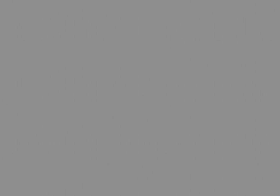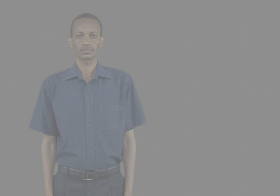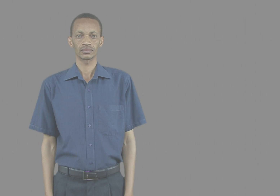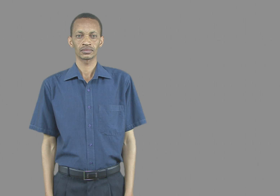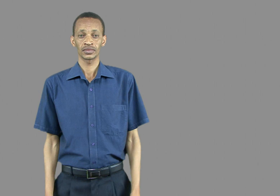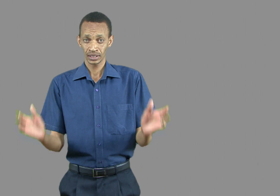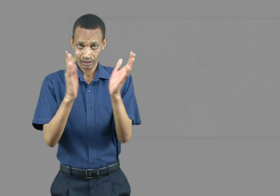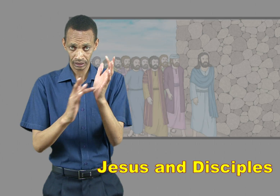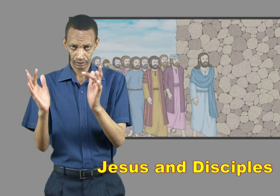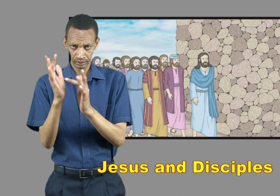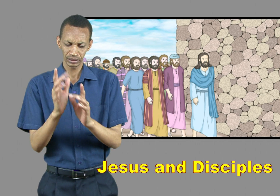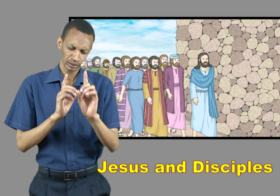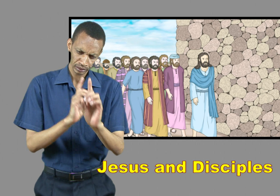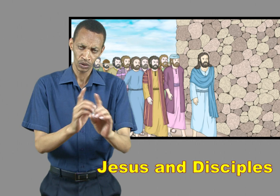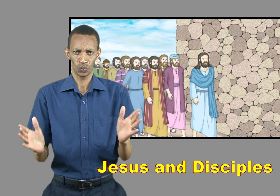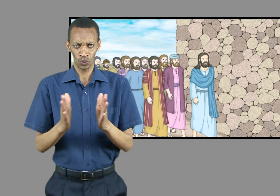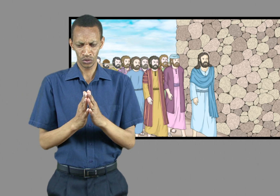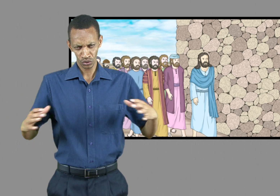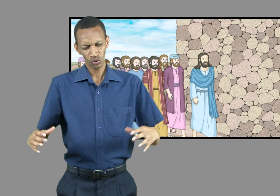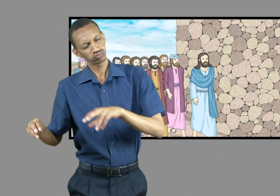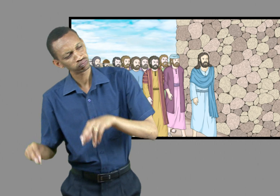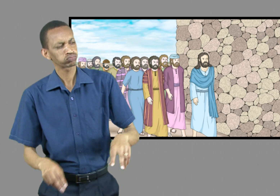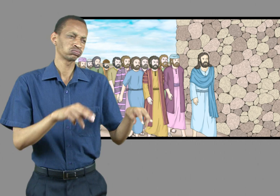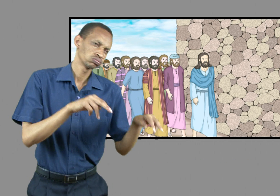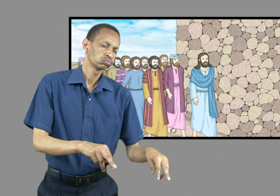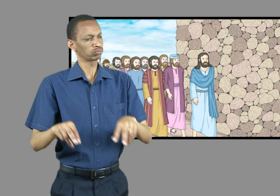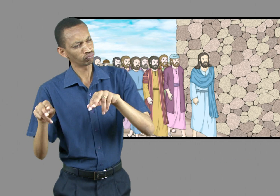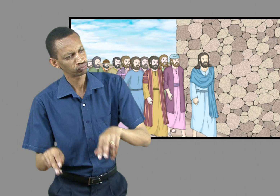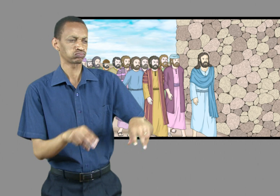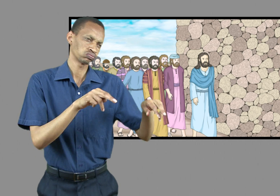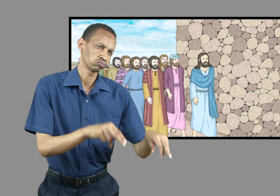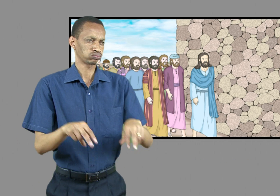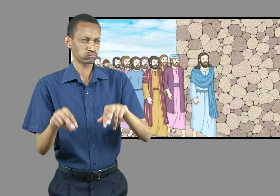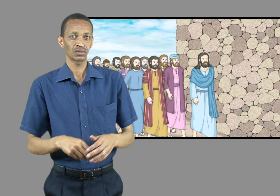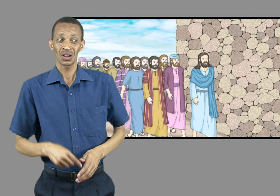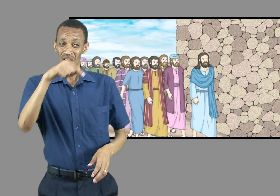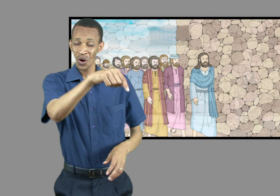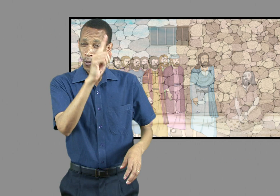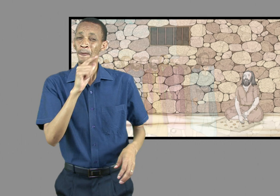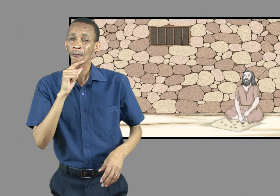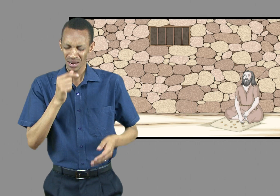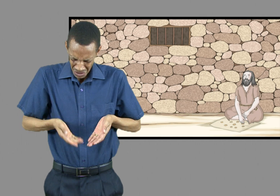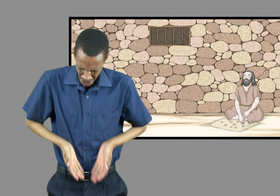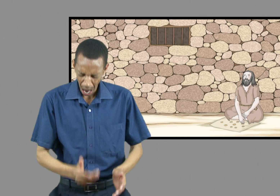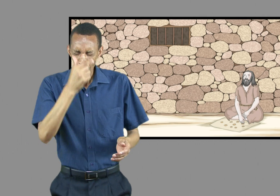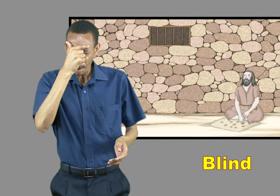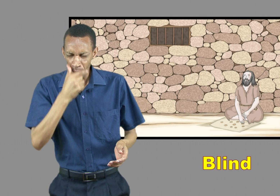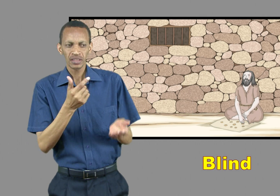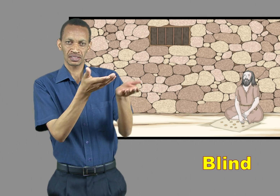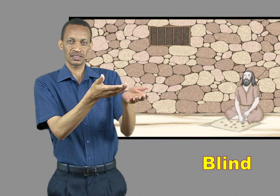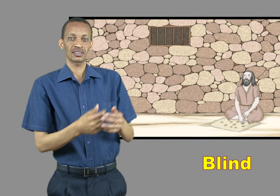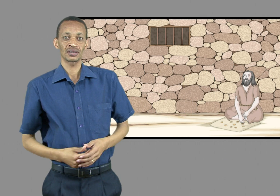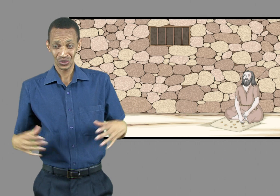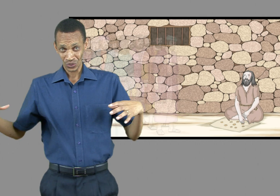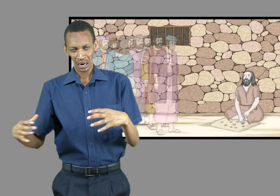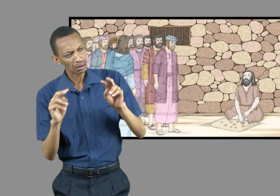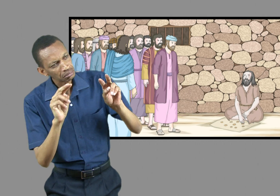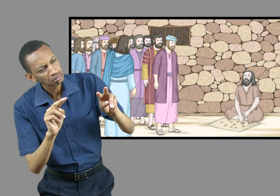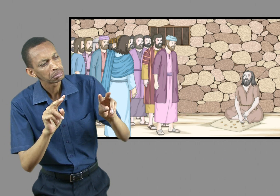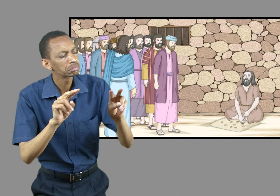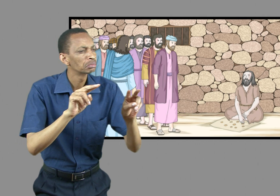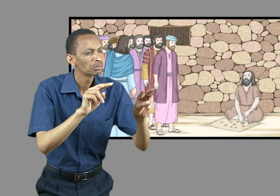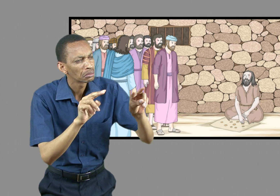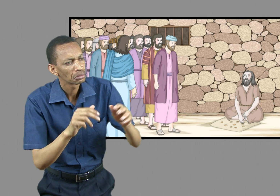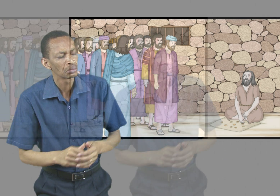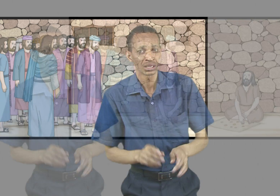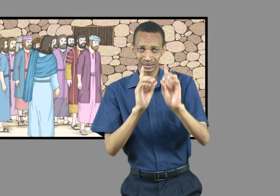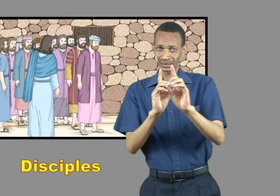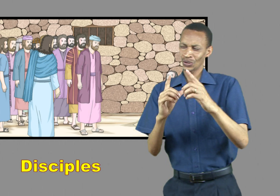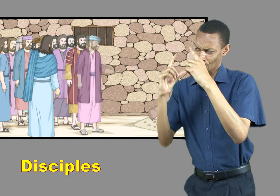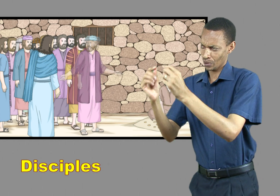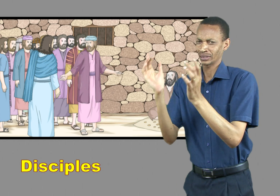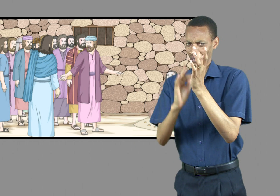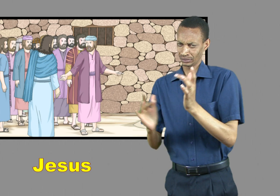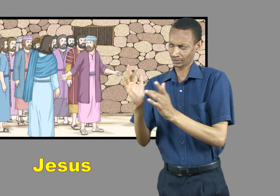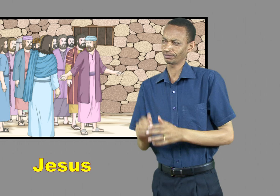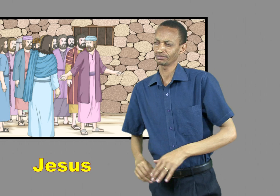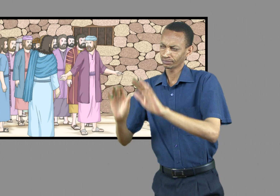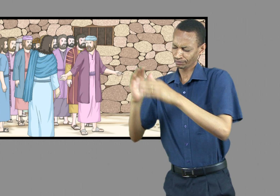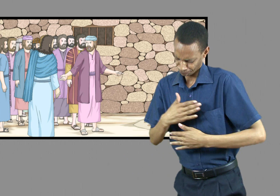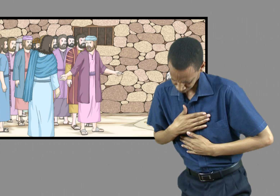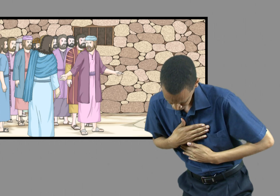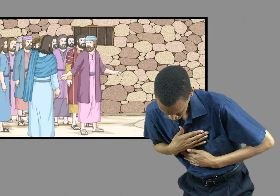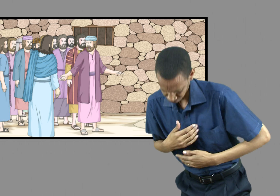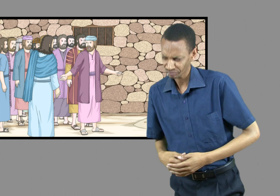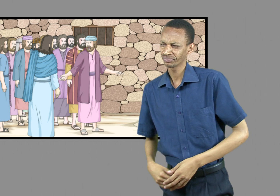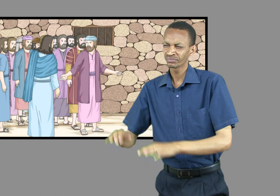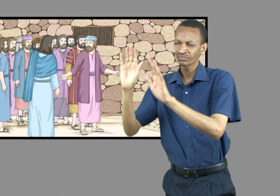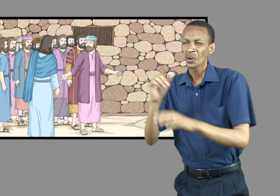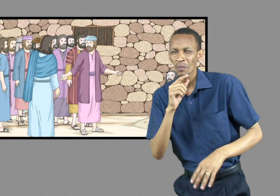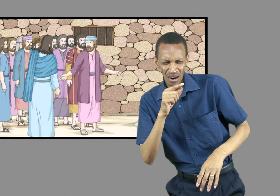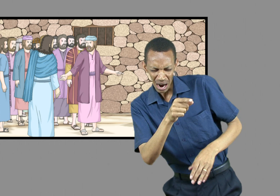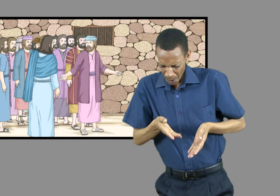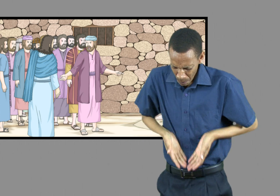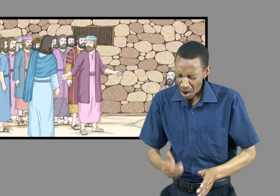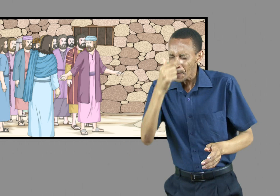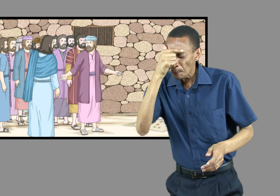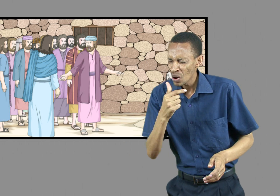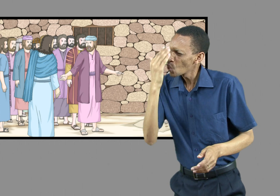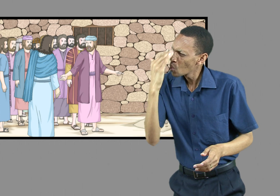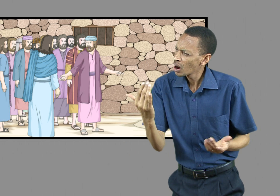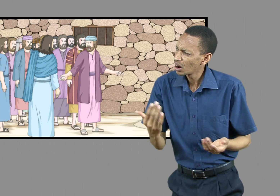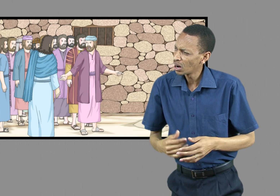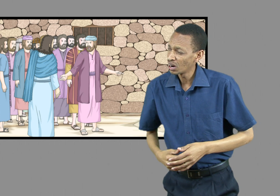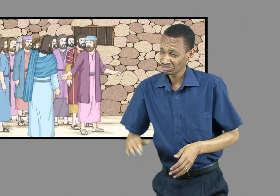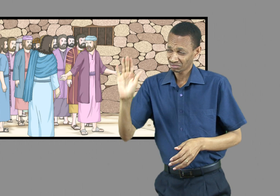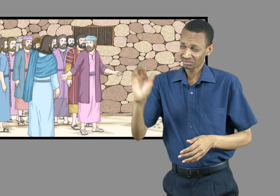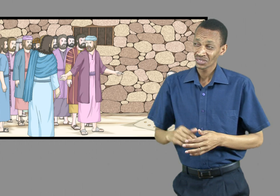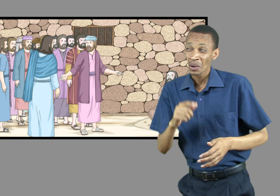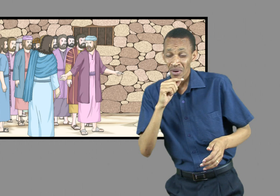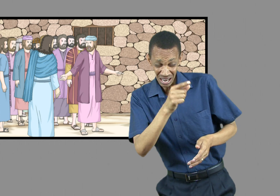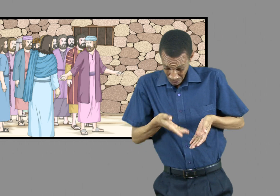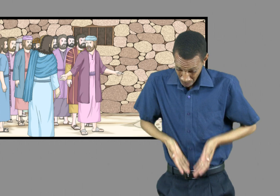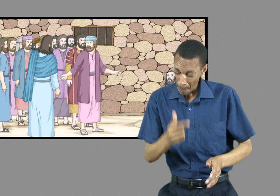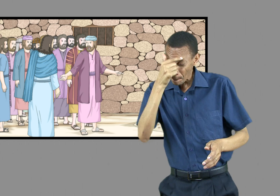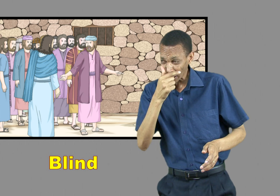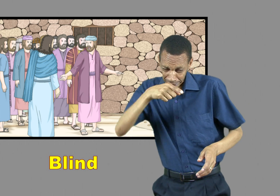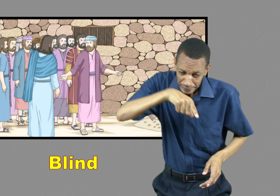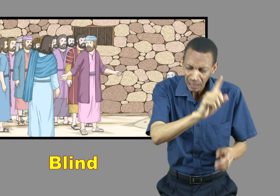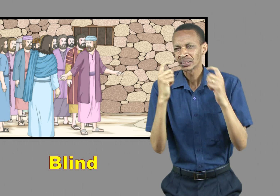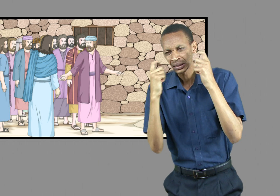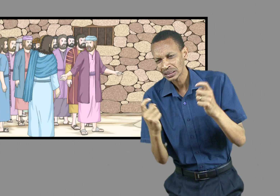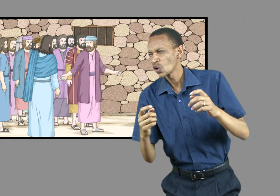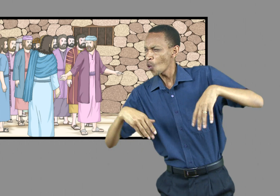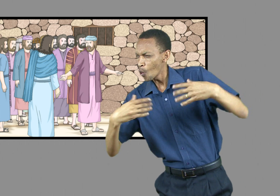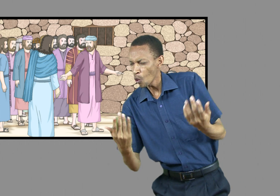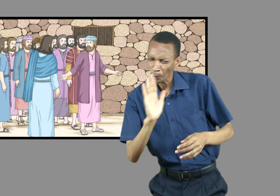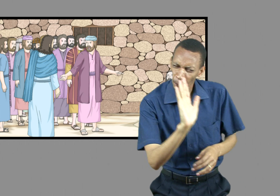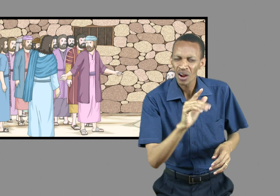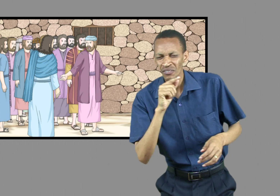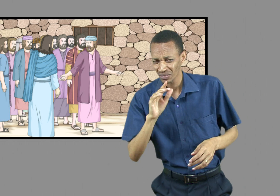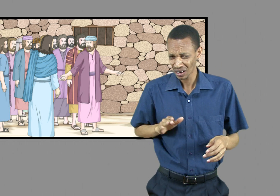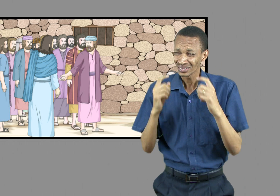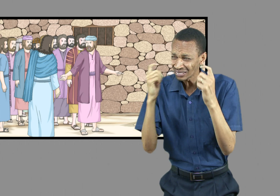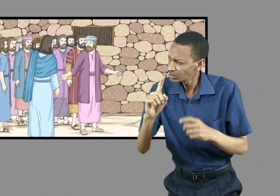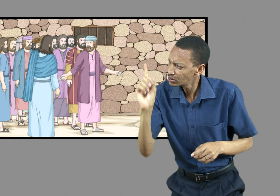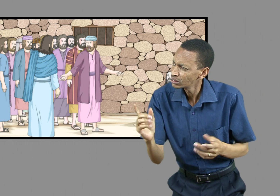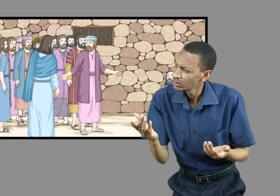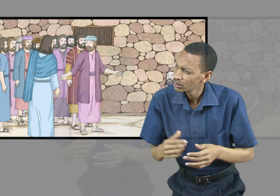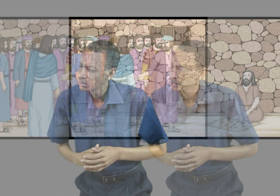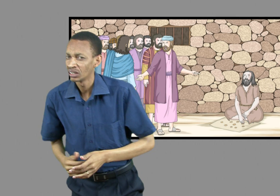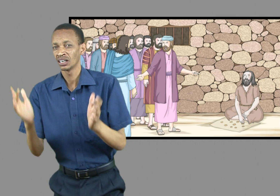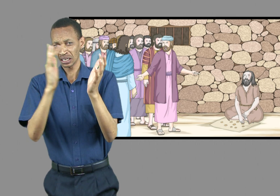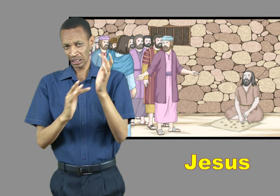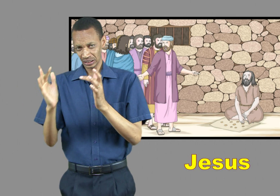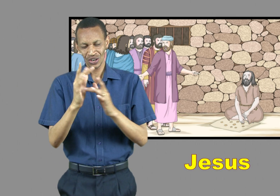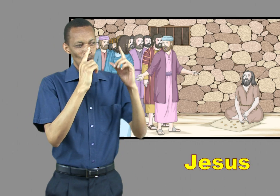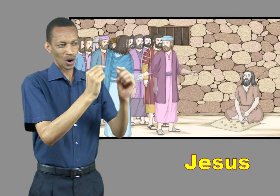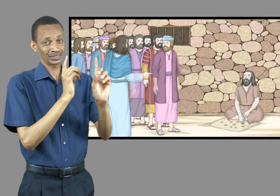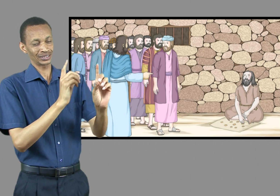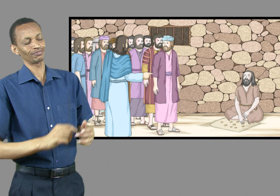Now as Jesus was passing by, He saw a man blind from birth, and His disciples asked Him, “Rabbi, who sinned, this man or his parents, that he was born blind?”